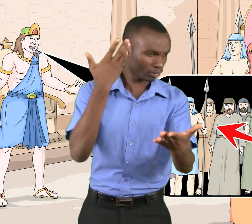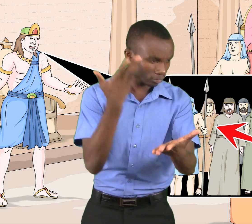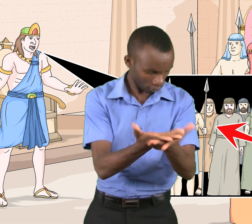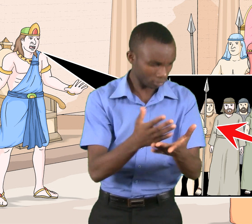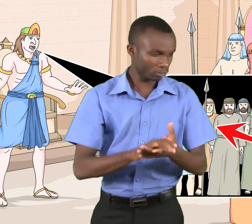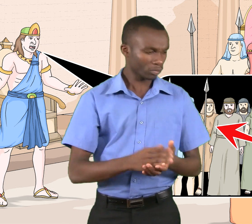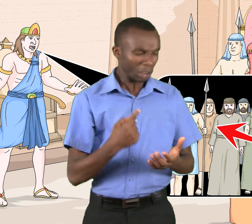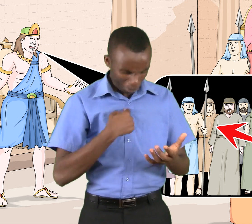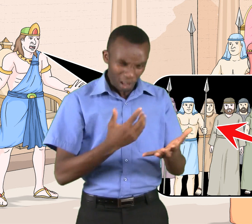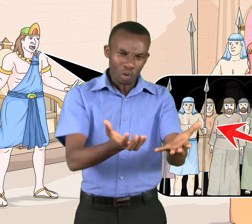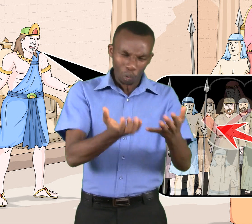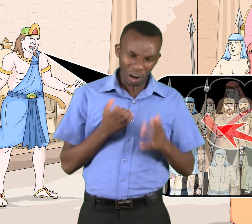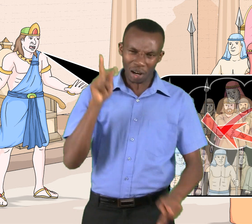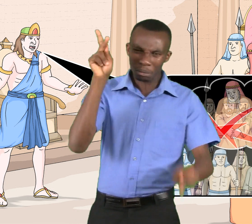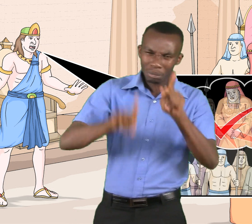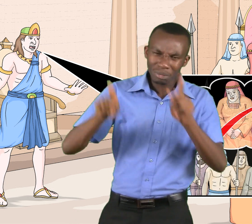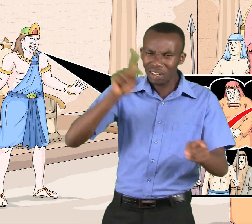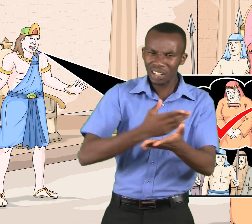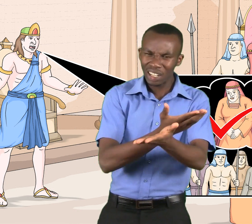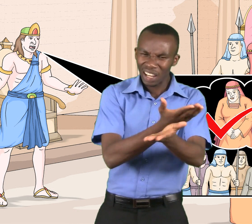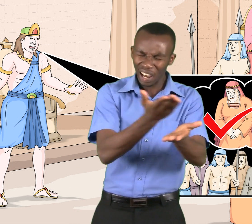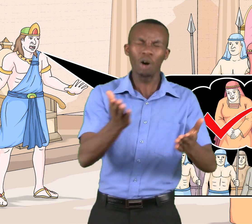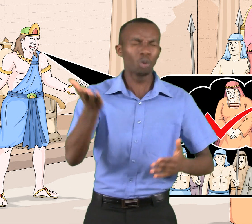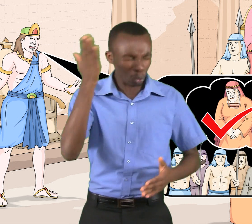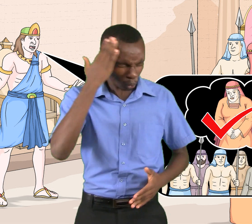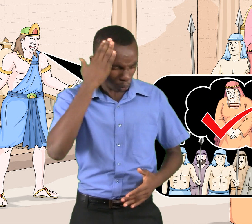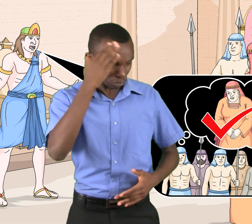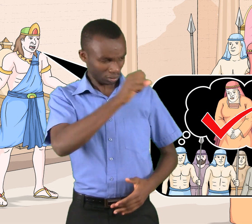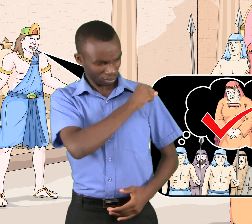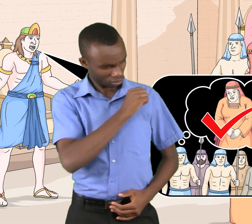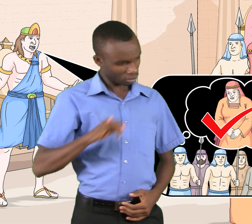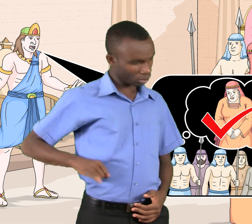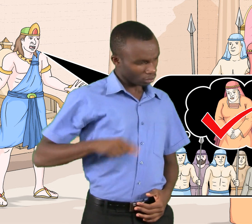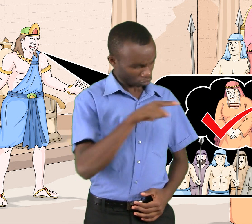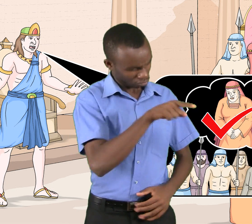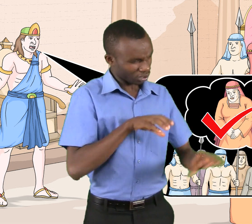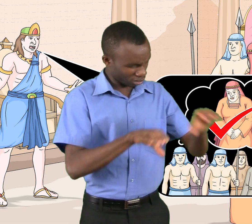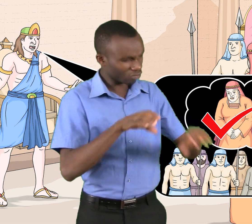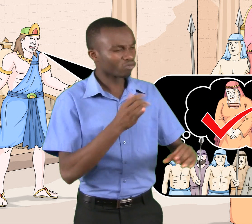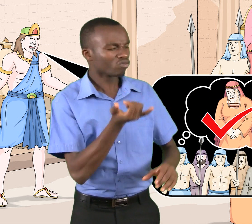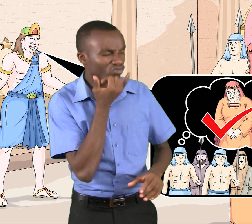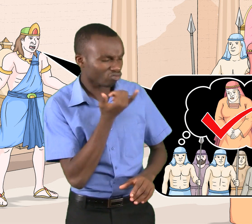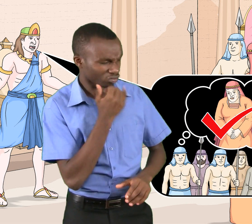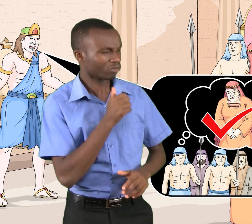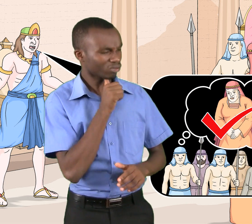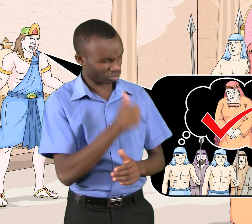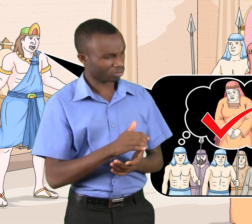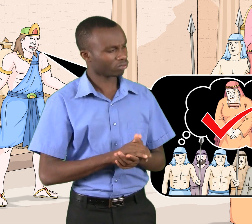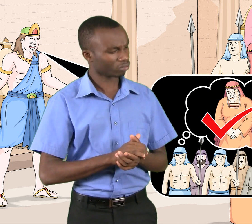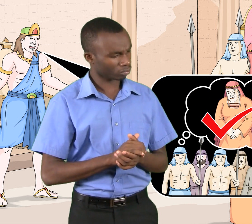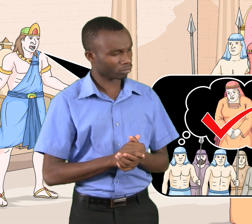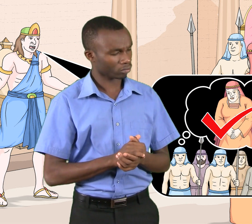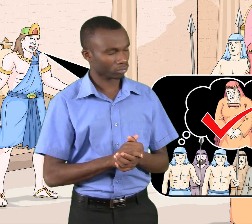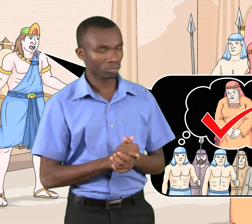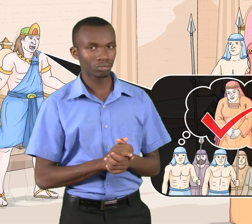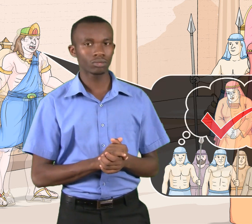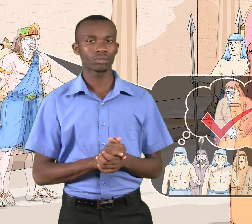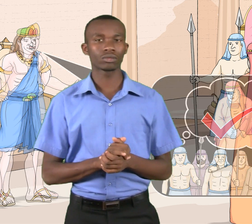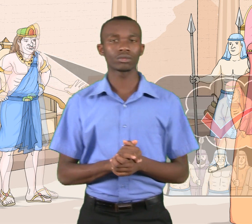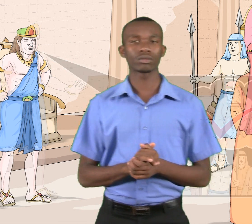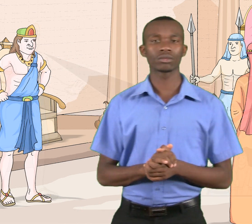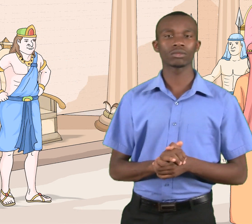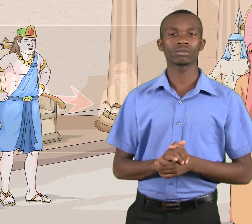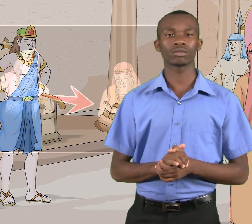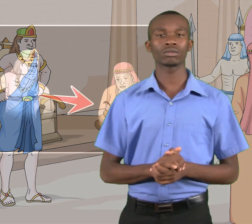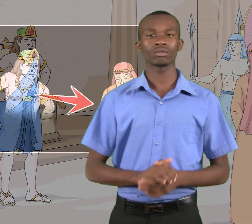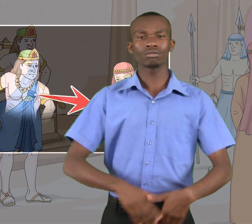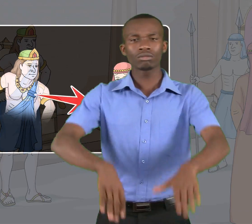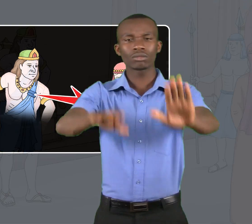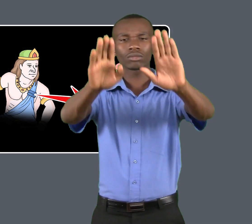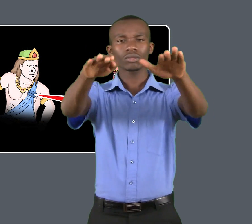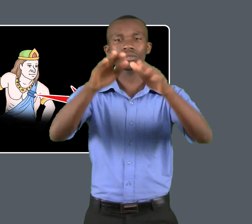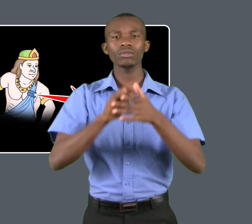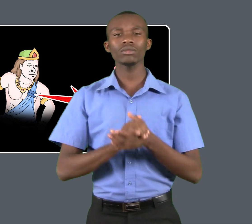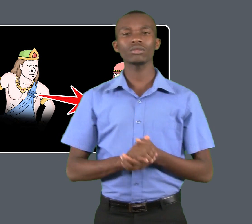you are completely cleared.”